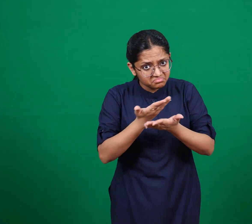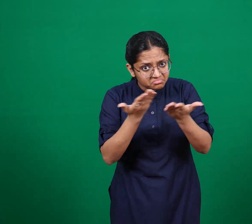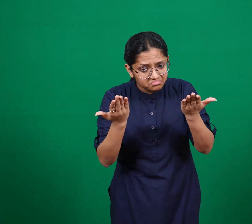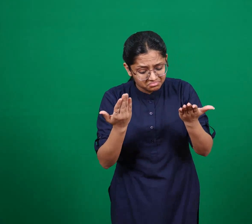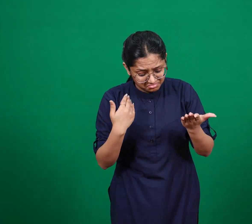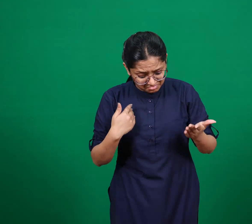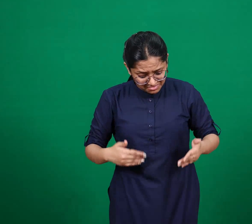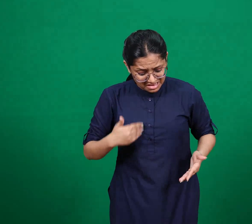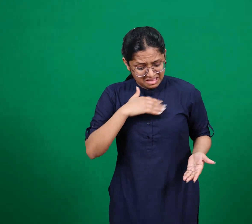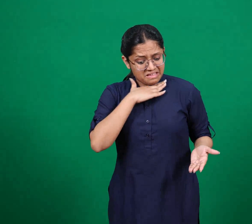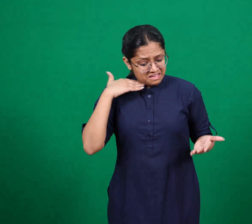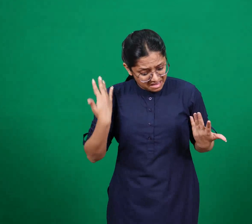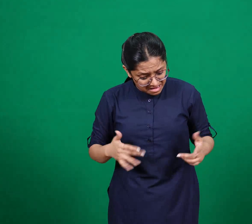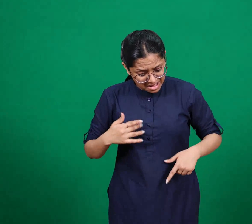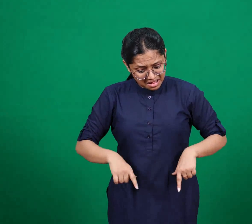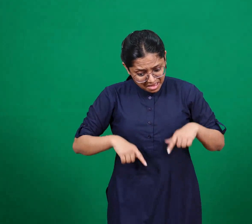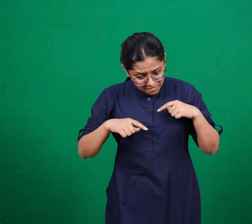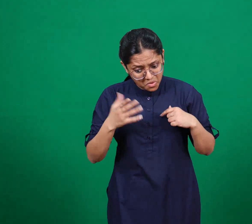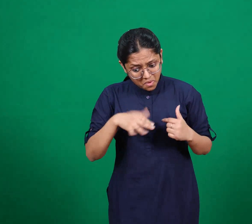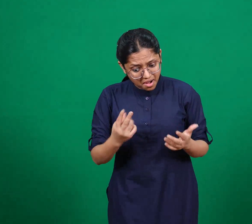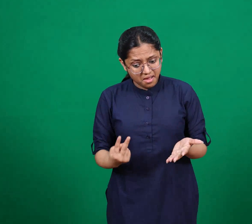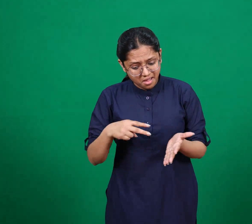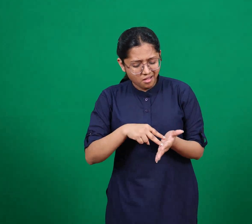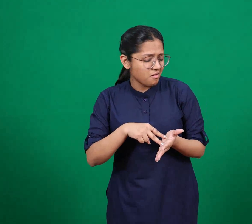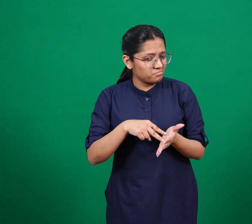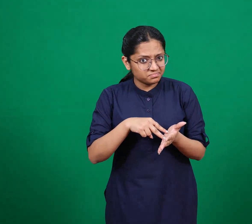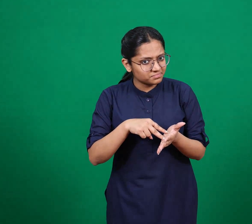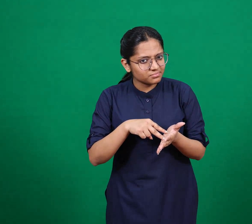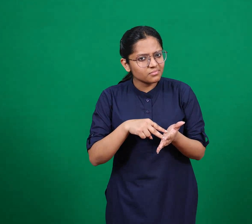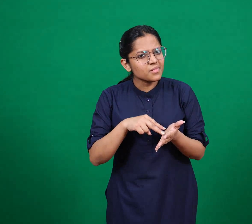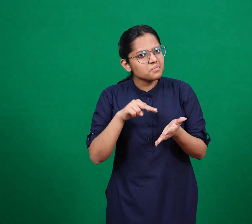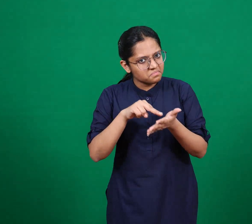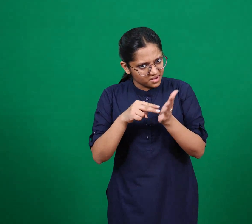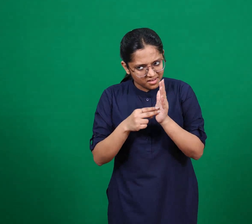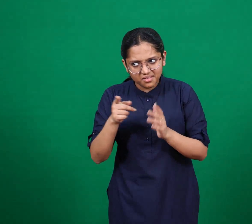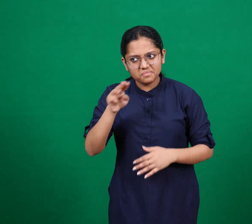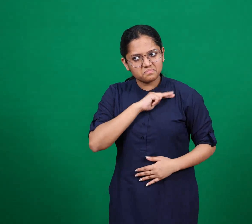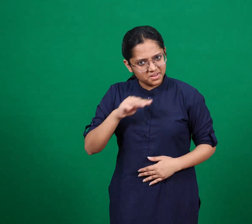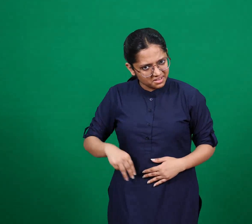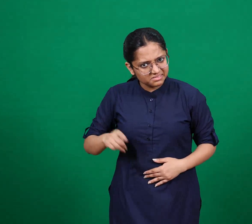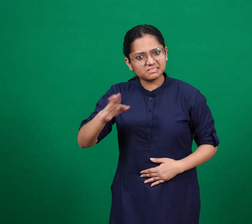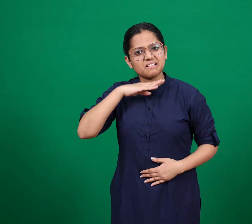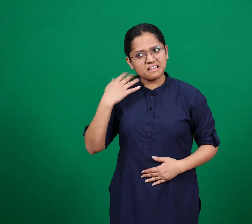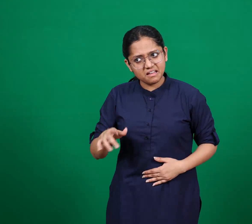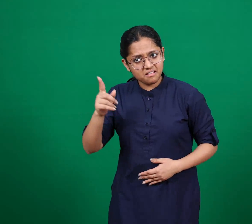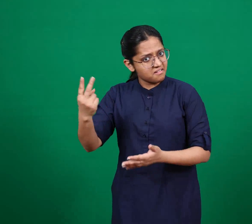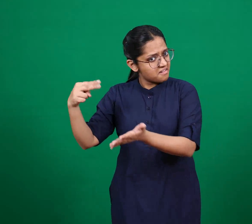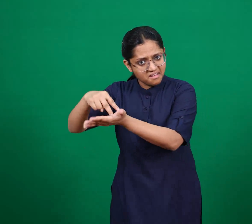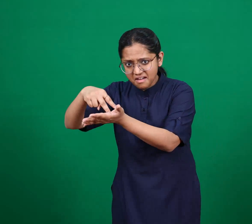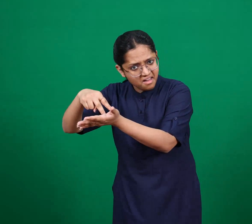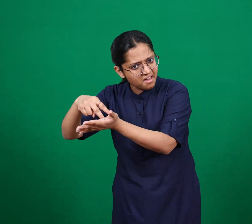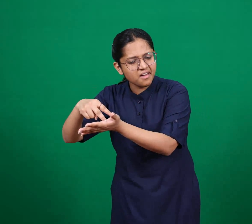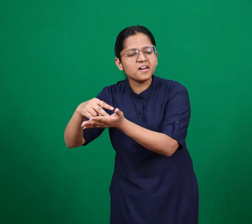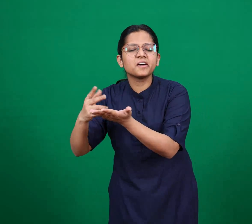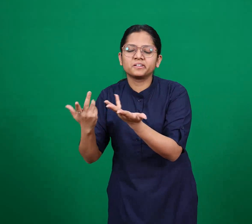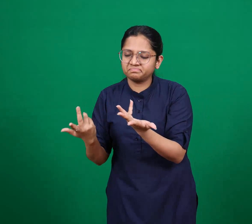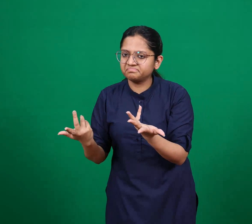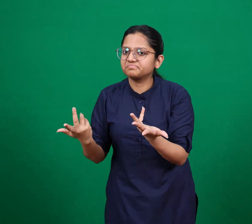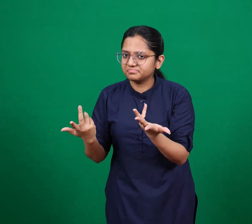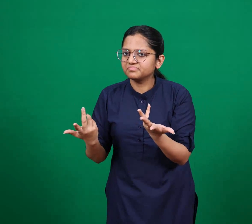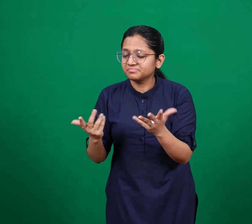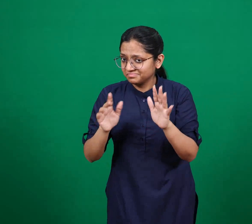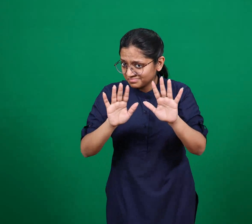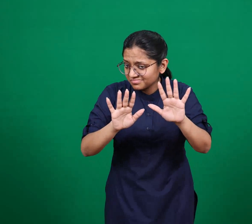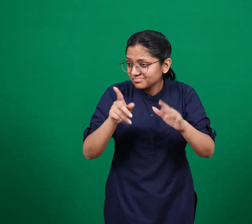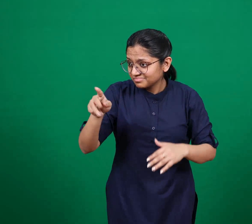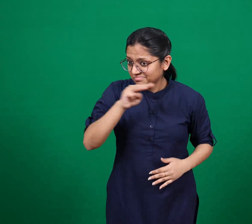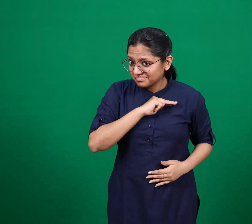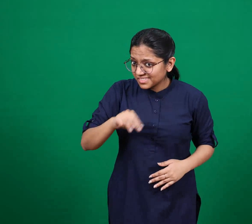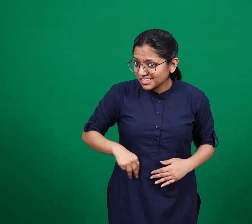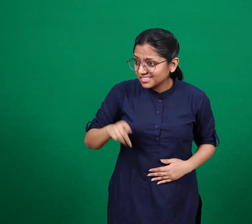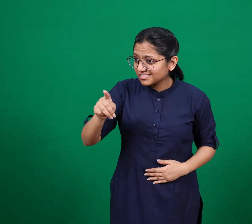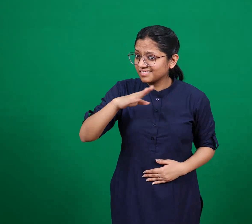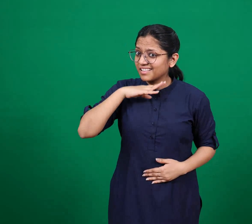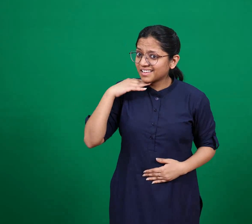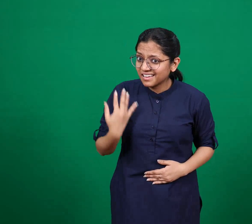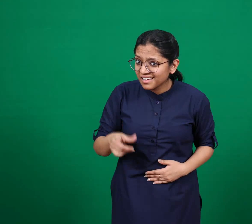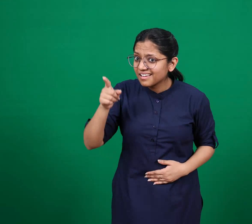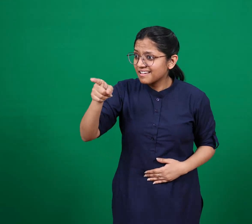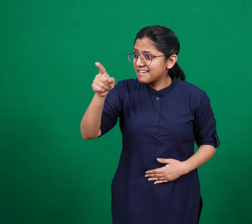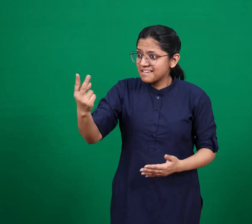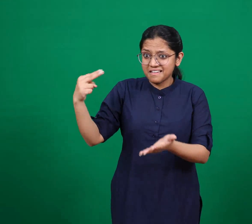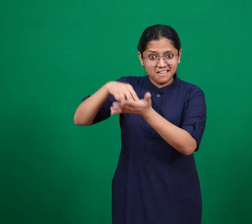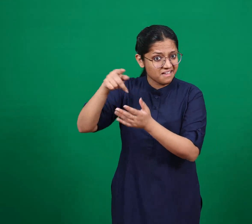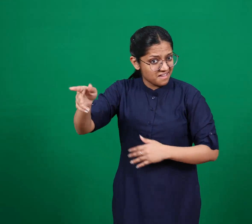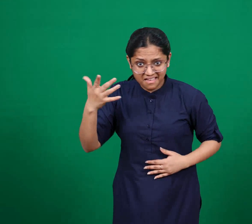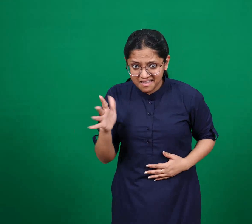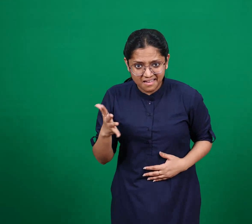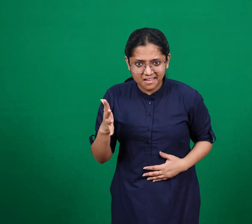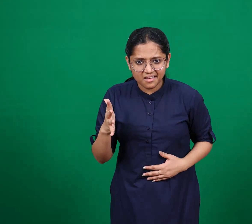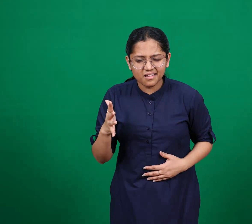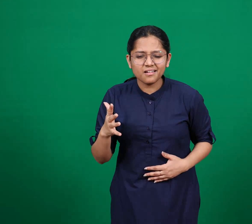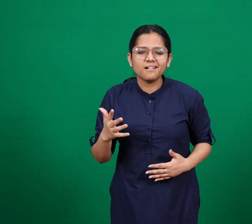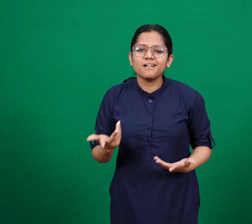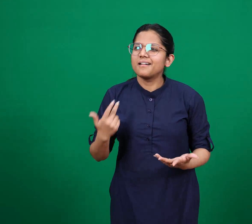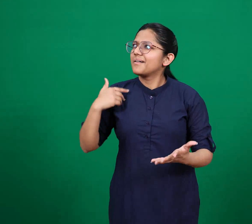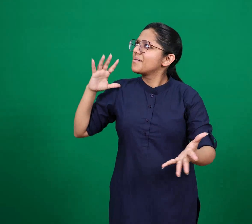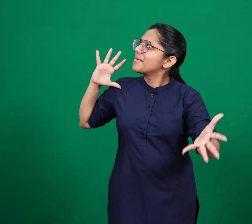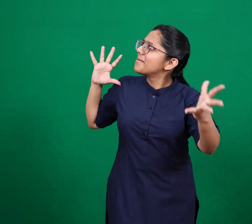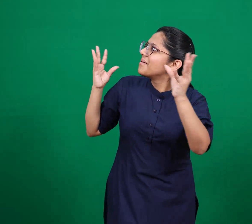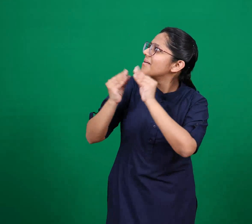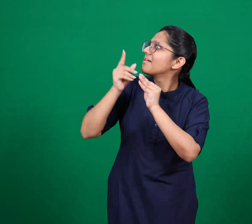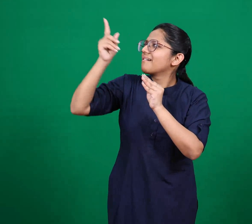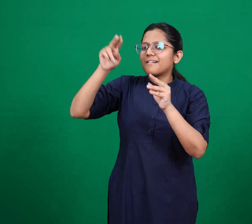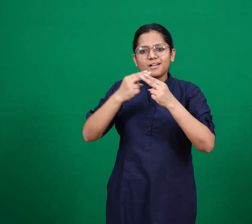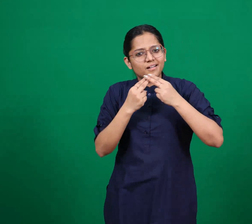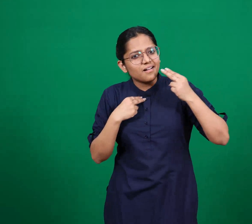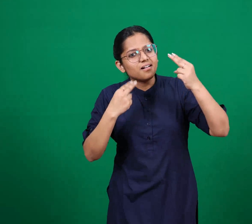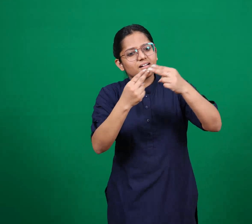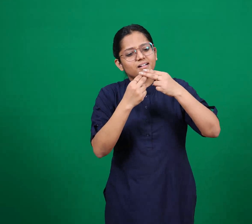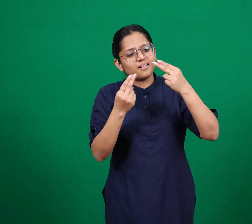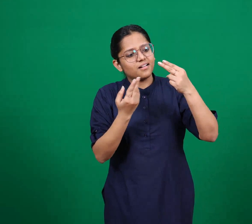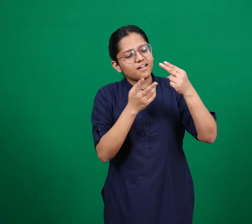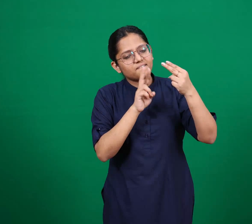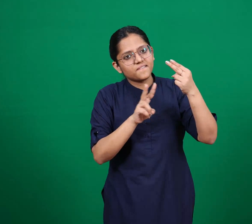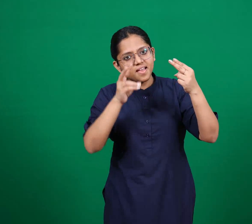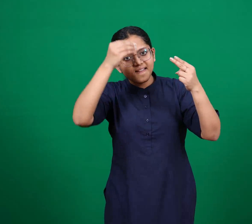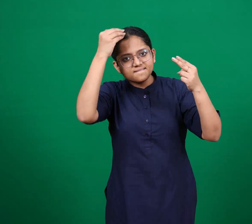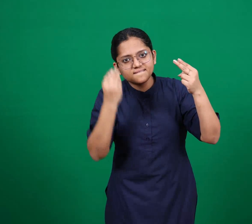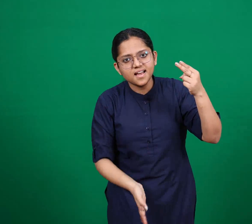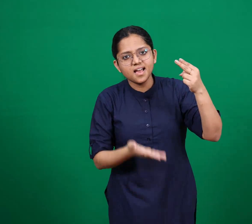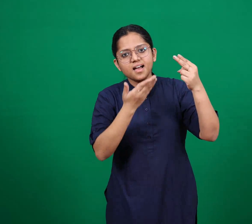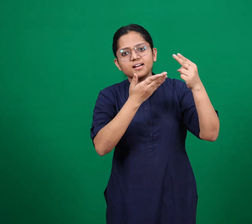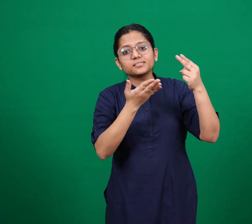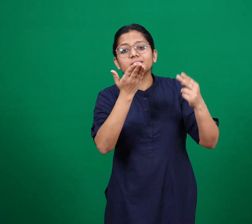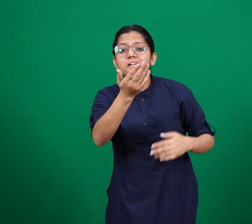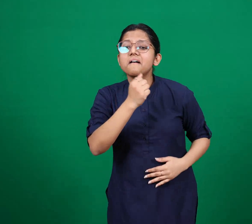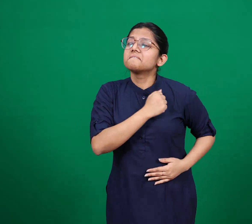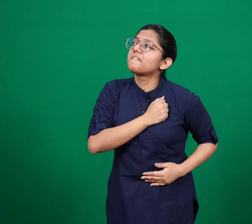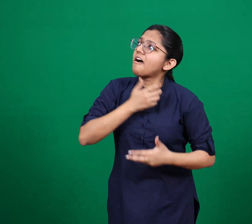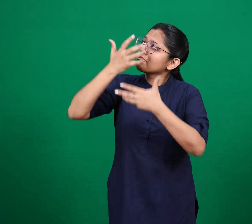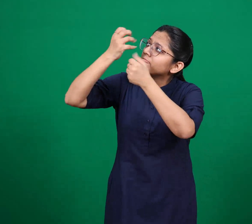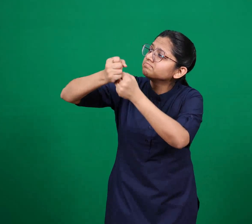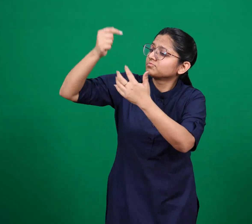If there is no resurrection of the dead, then not even Christ has been raised.